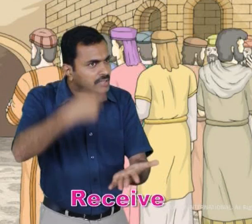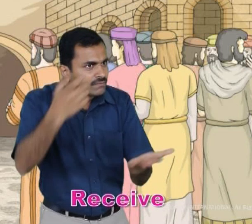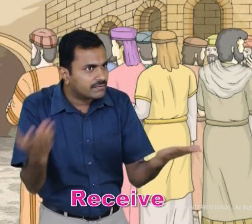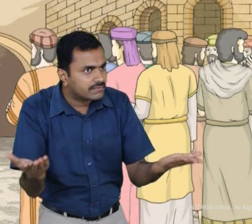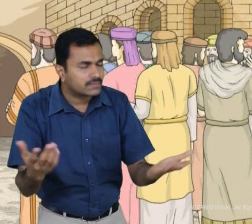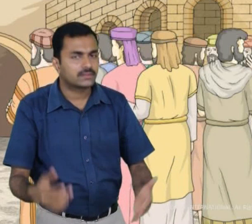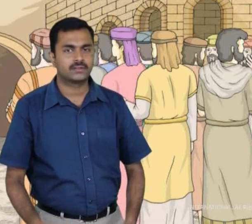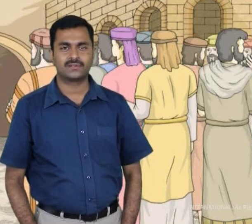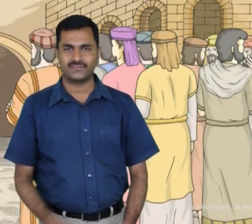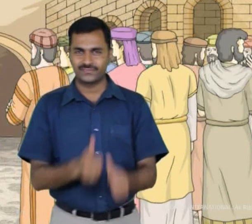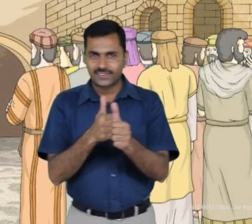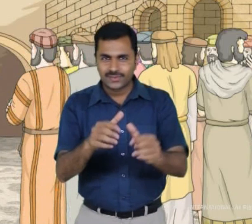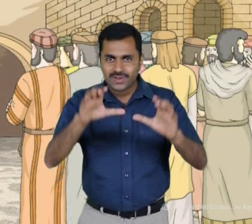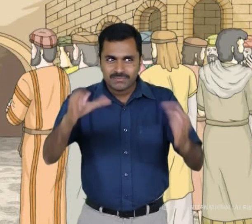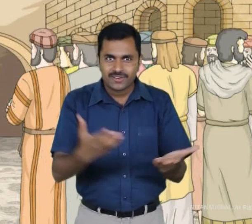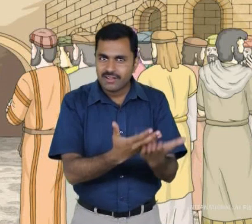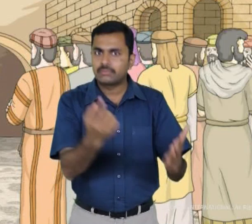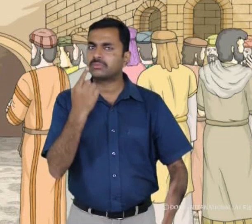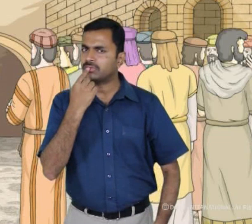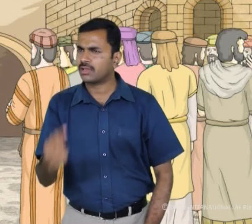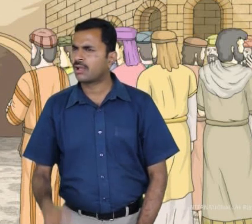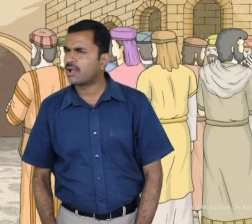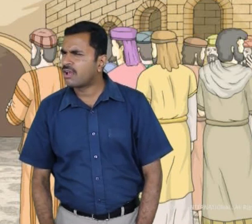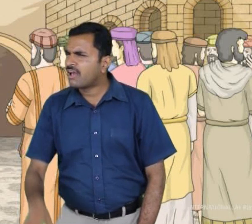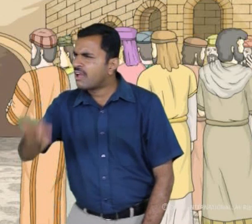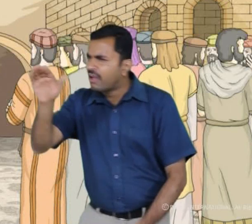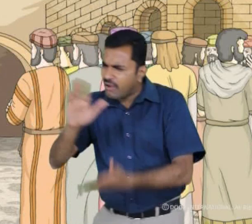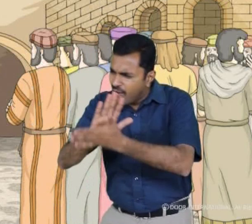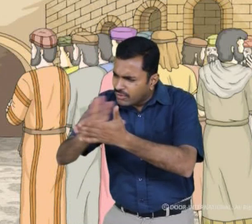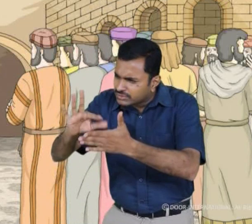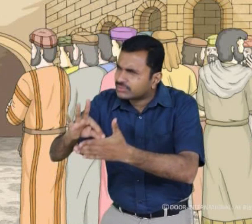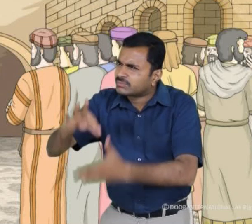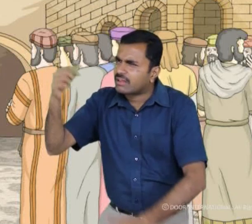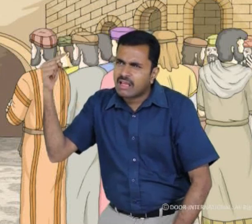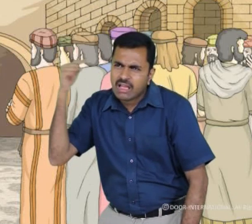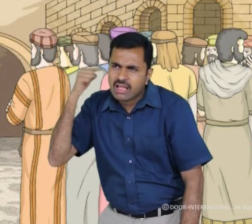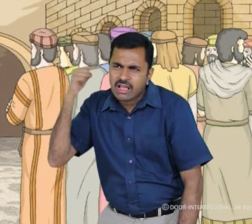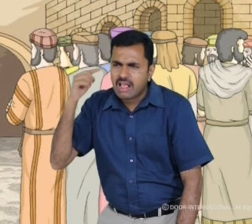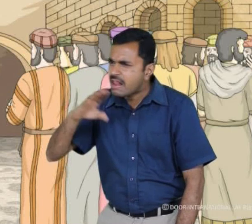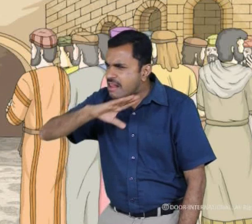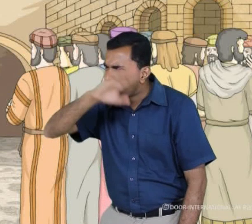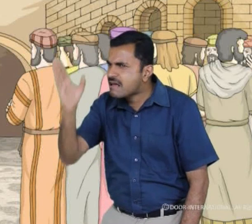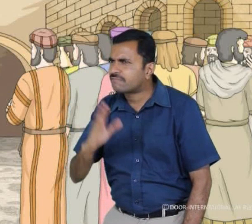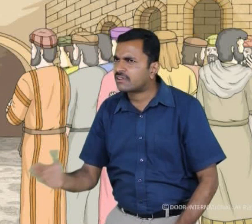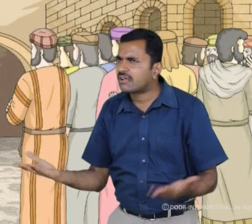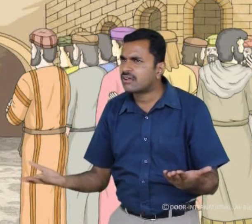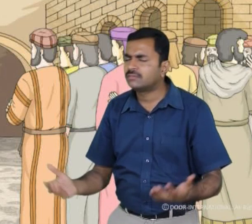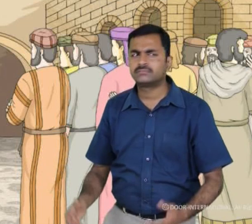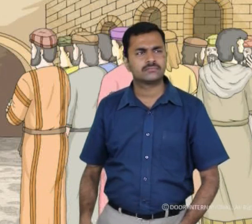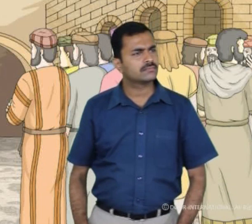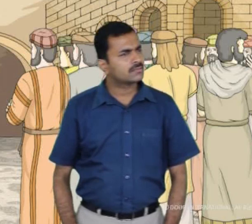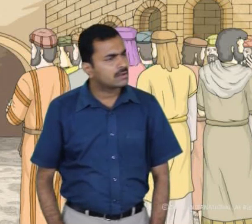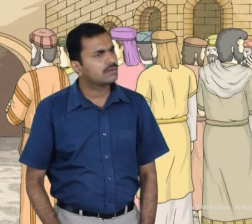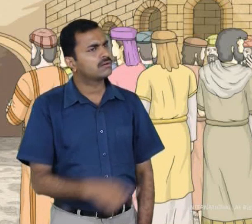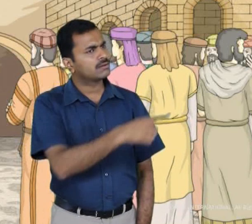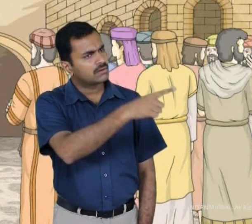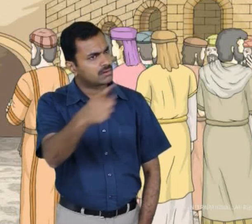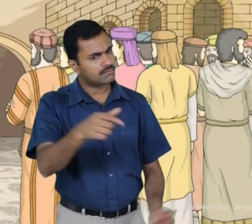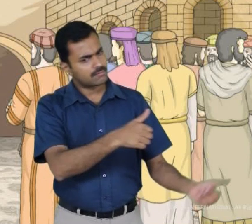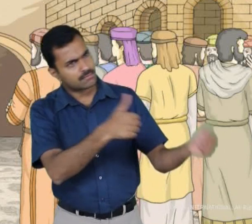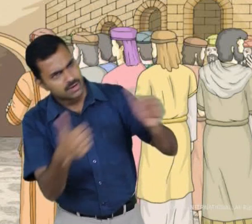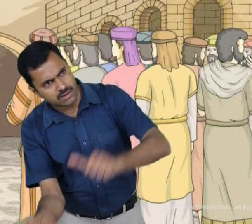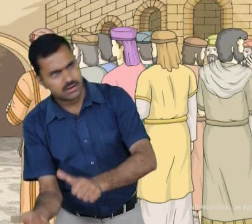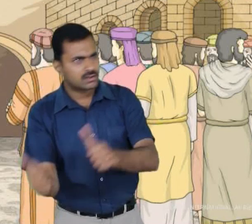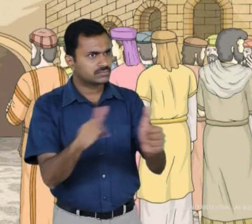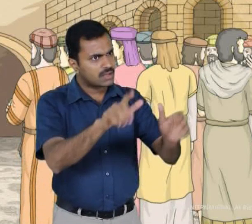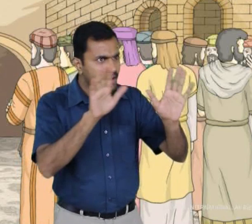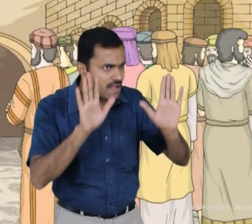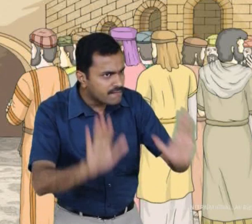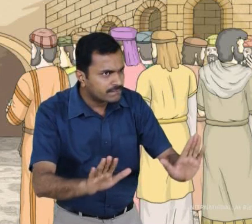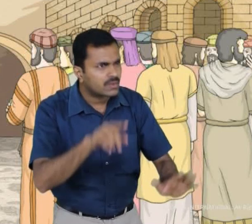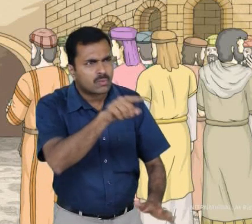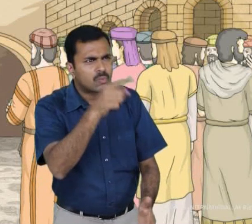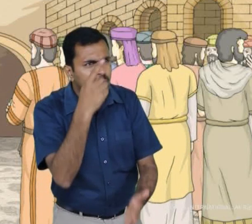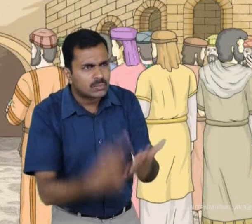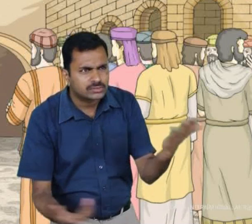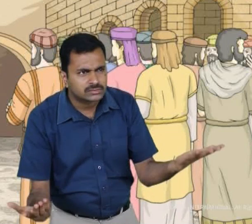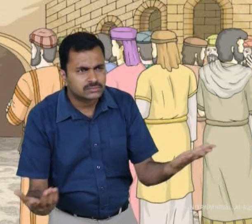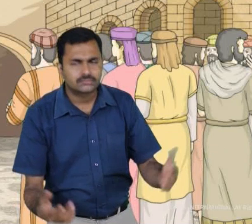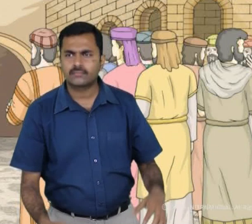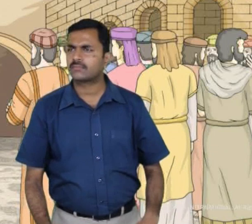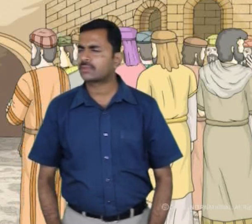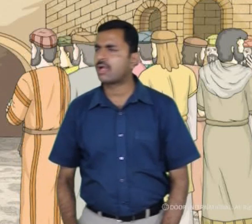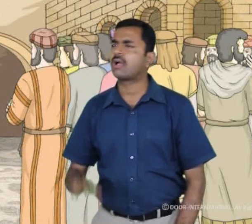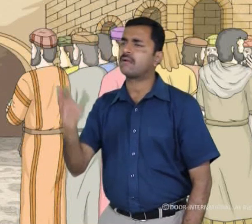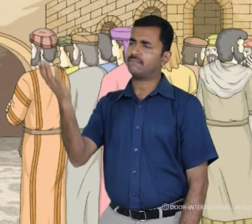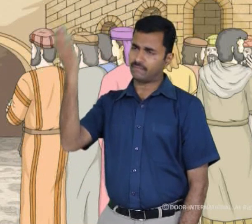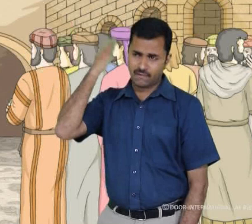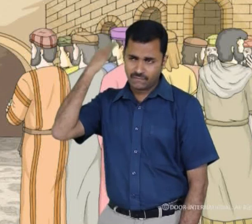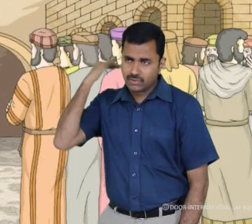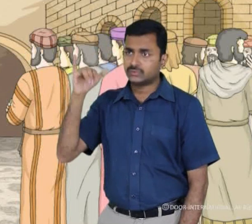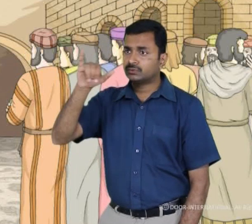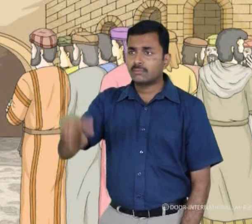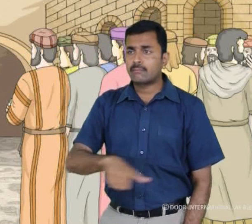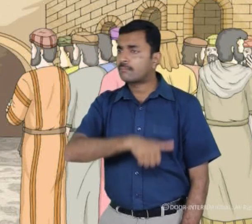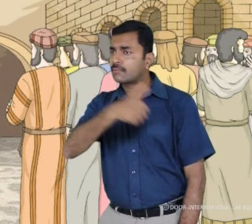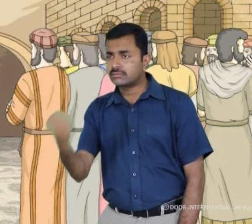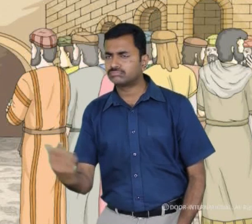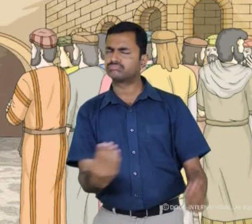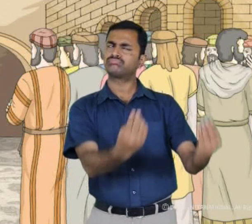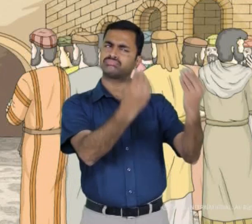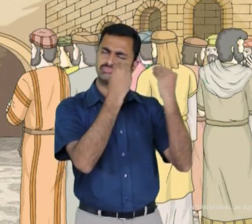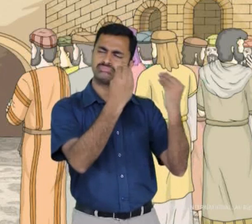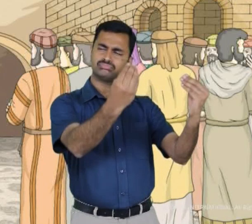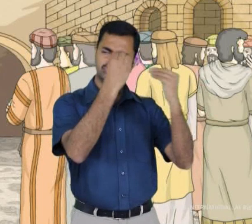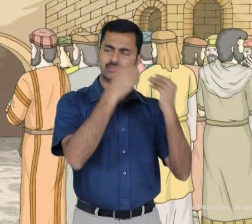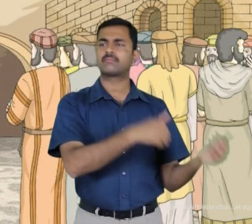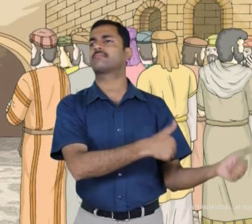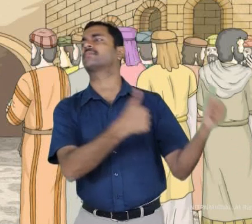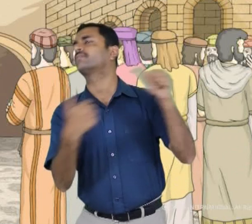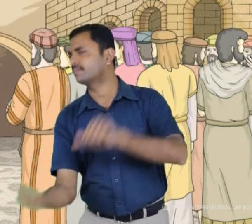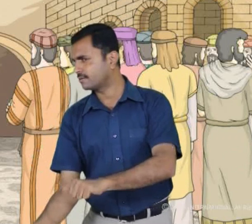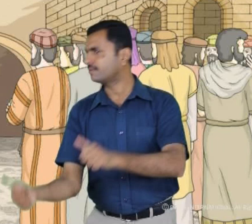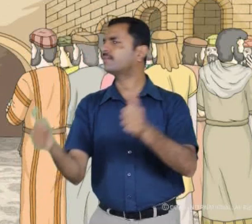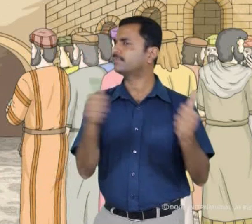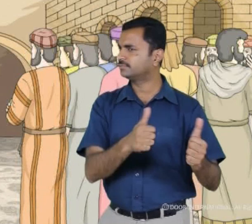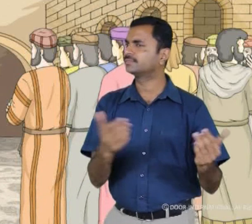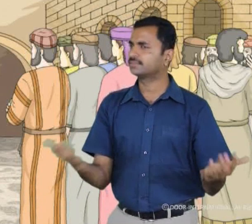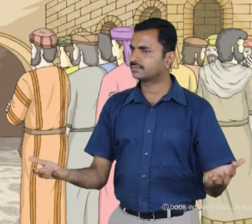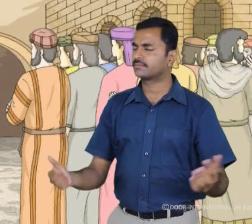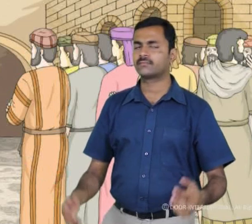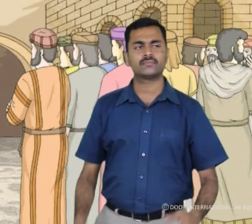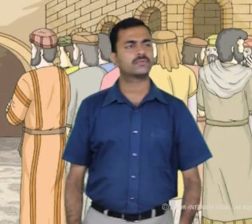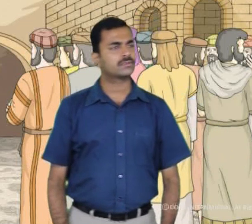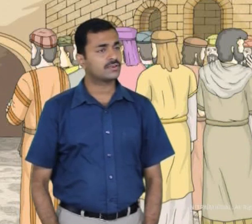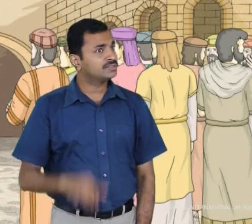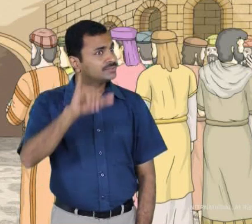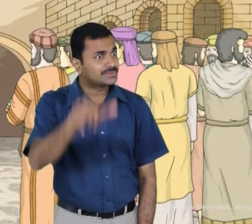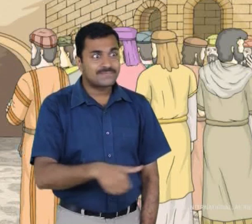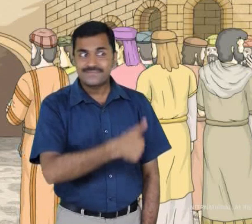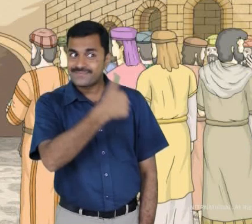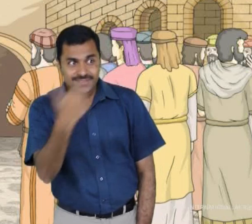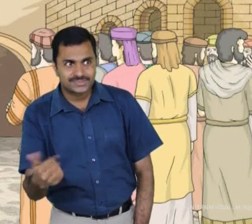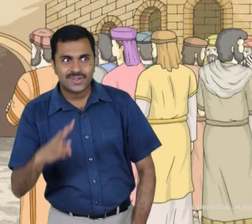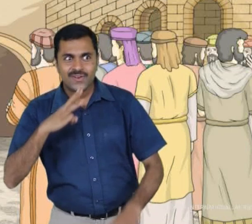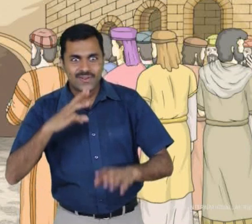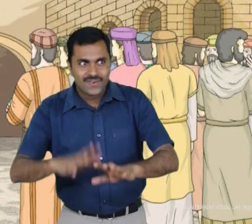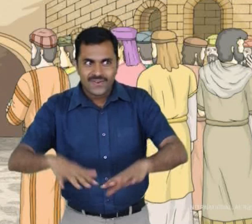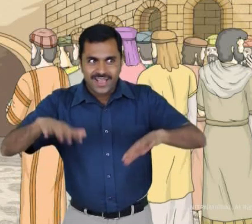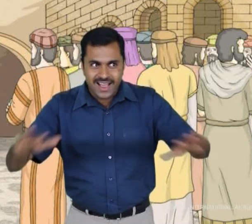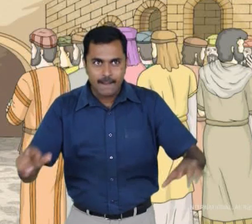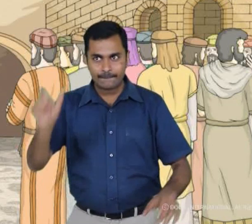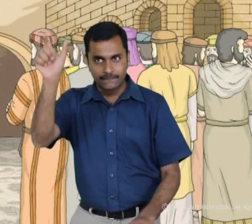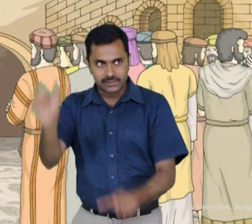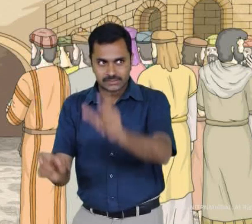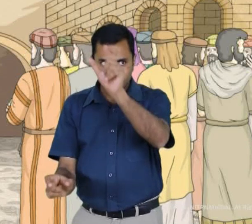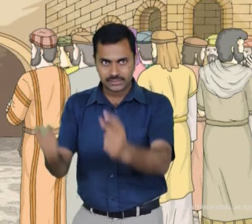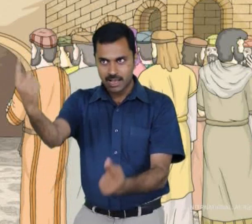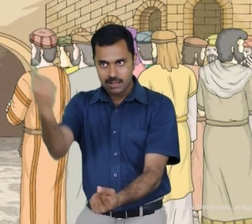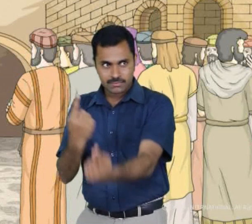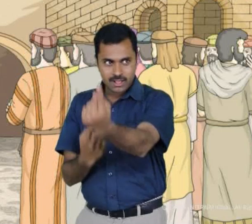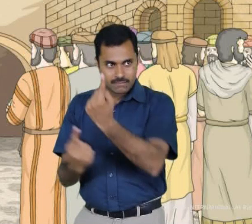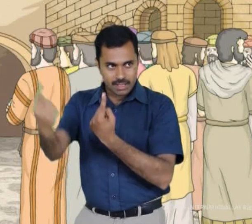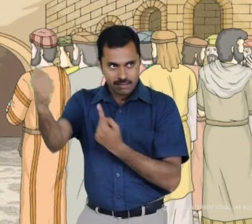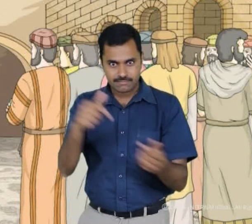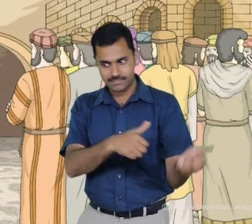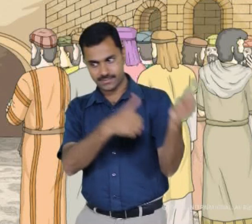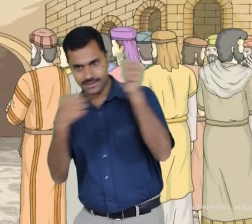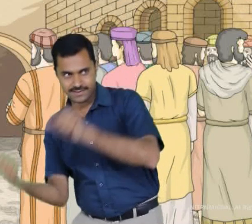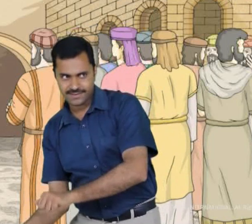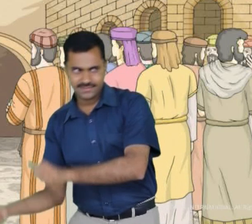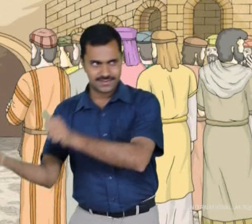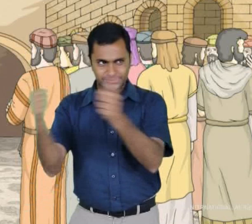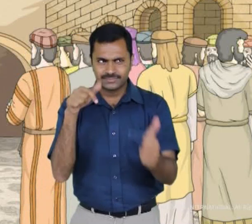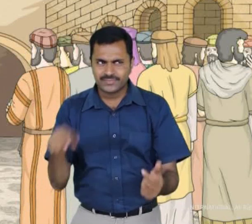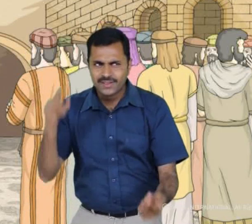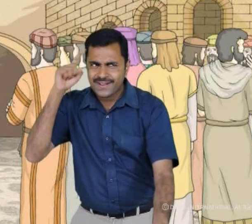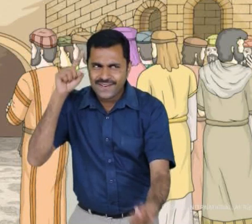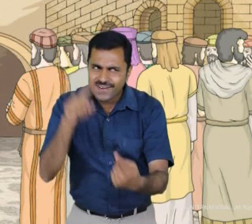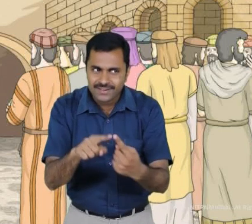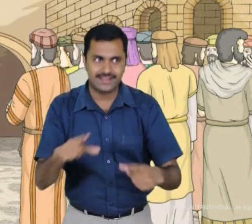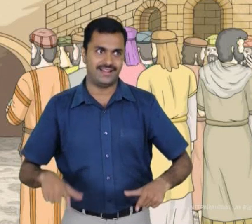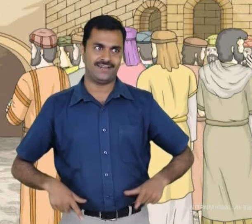“No,” they answered, “we have not even heard that there is a Holy Spirit.” “Into what, then, were you baptized?”